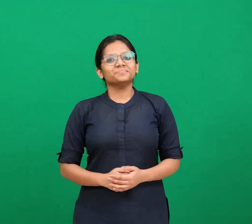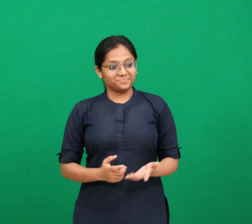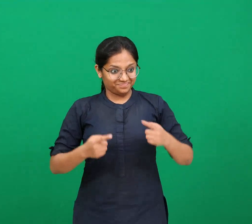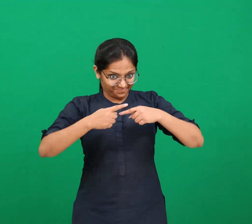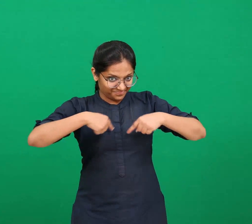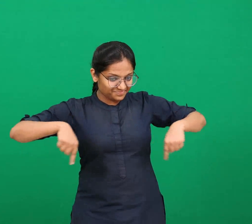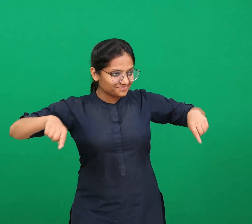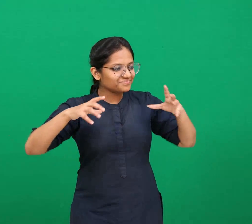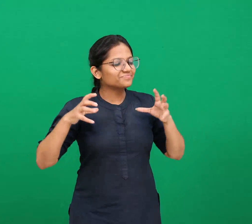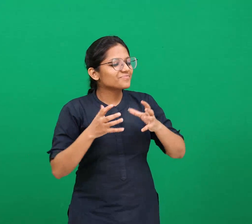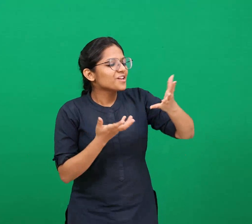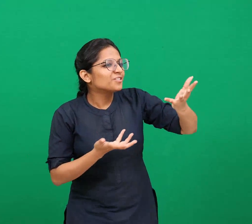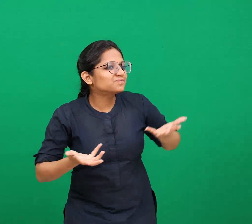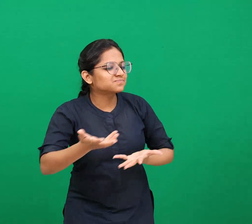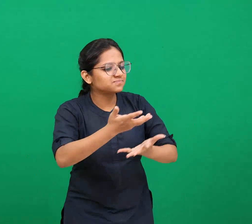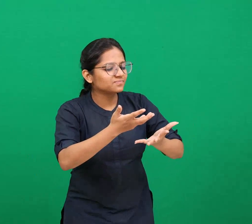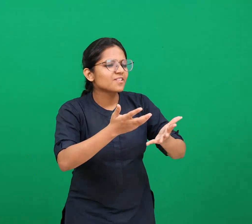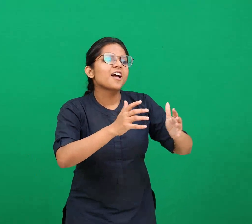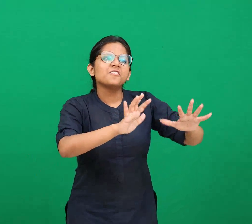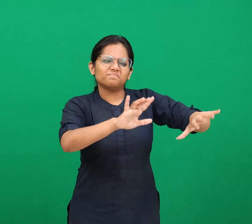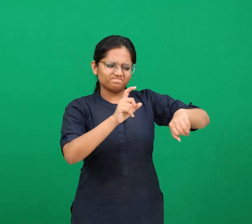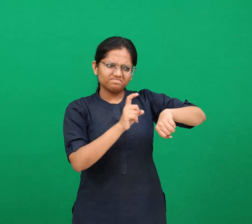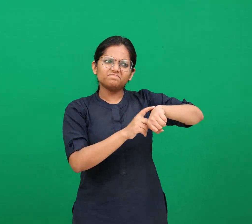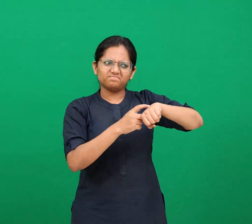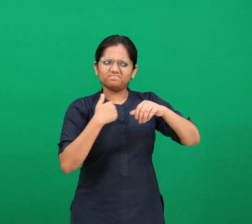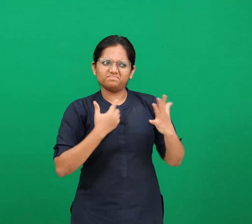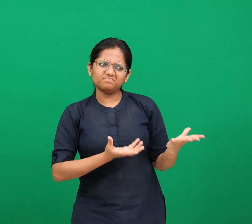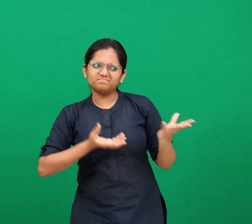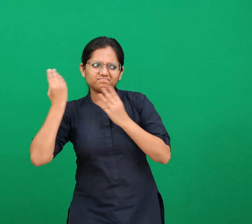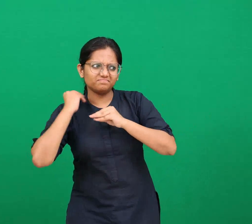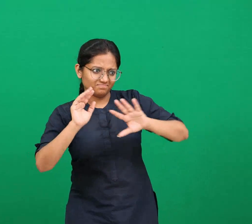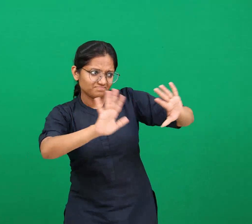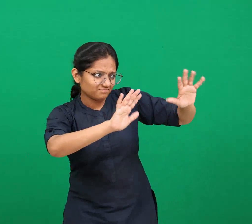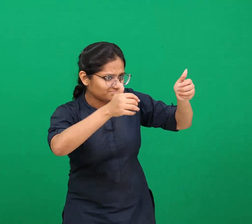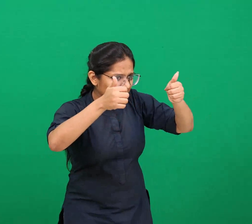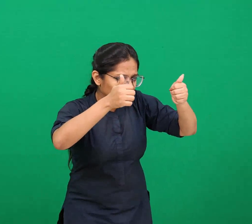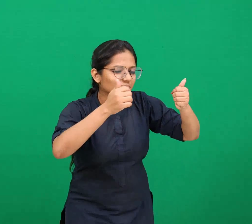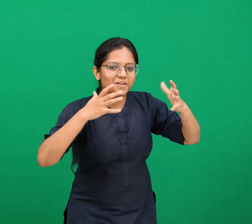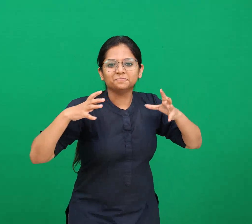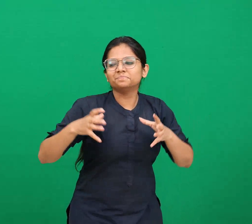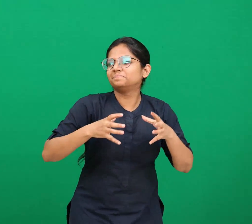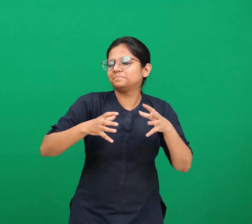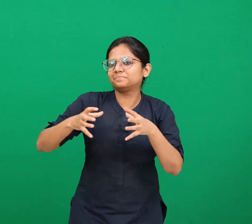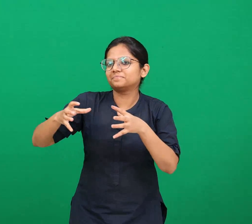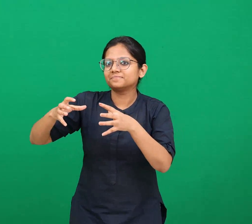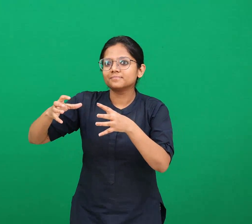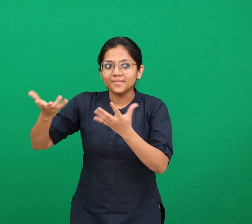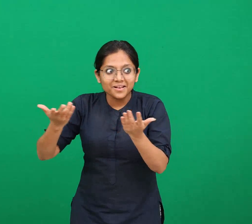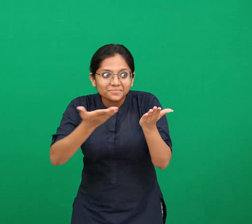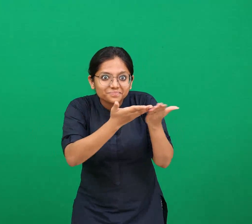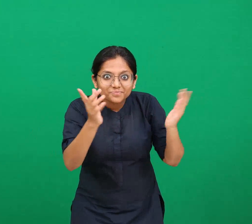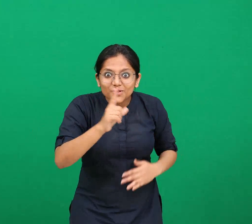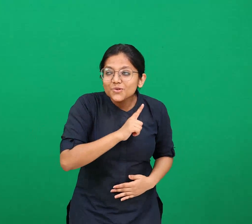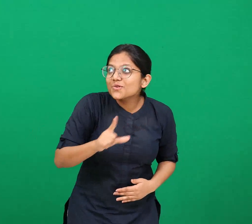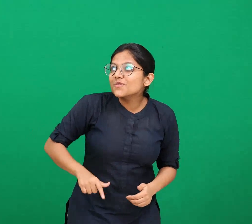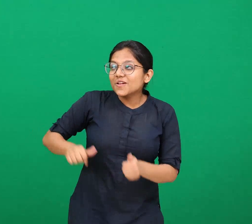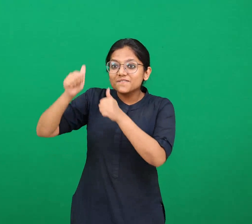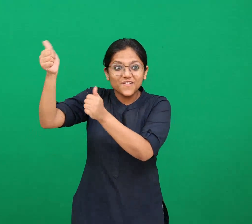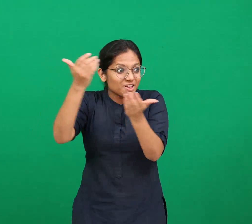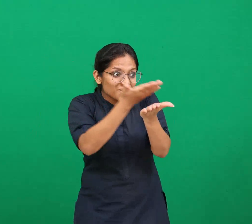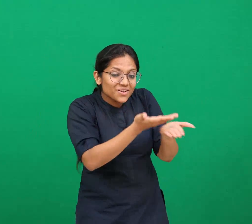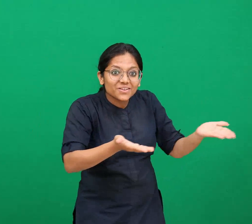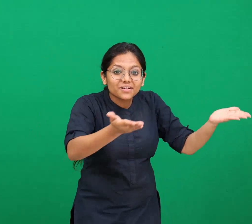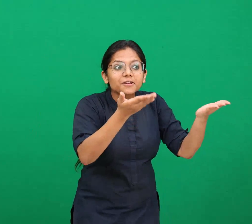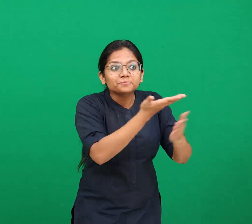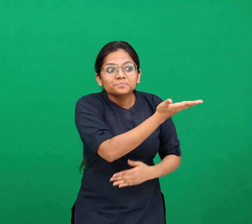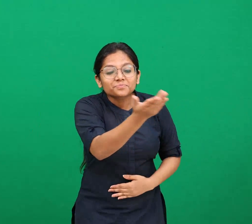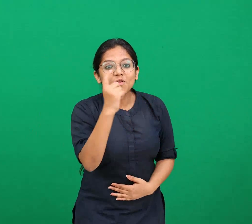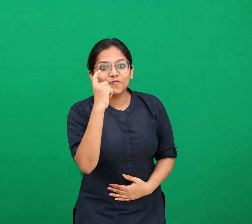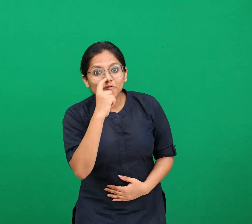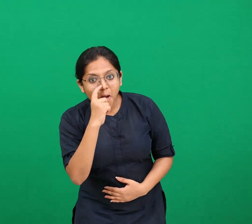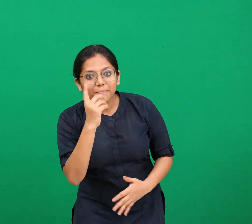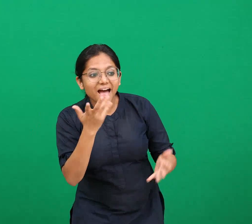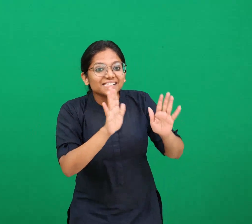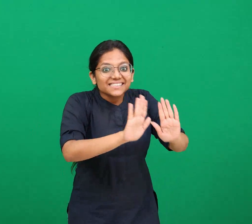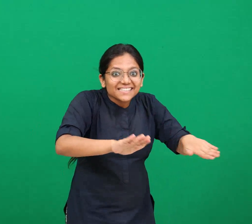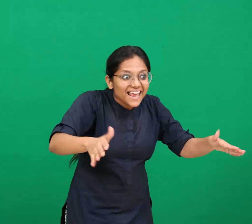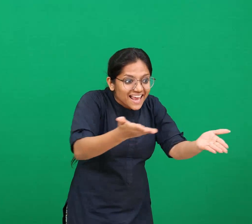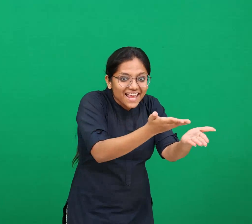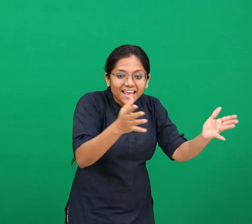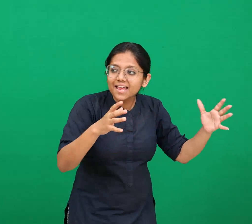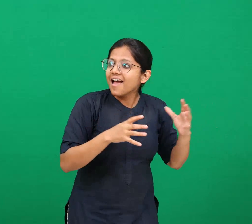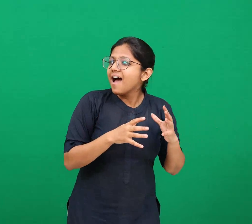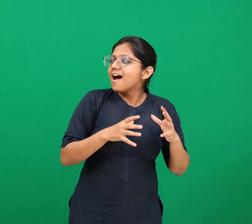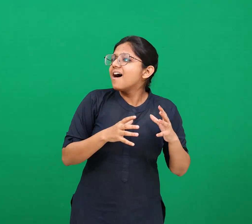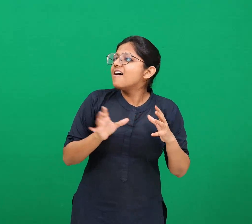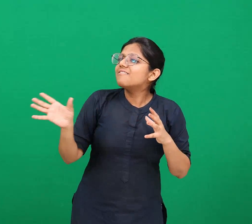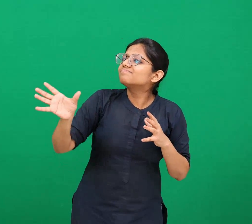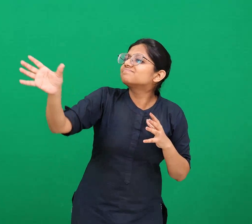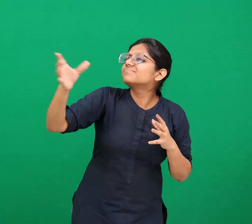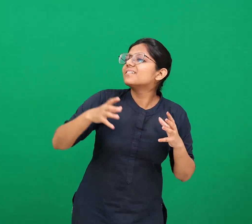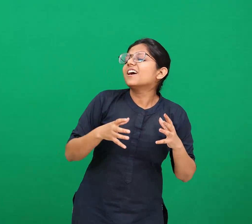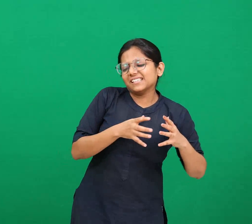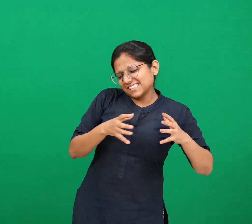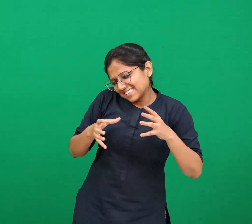But when our time there had ended, we set out on our journey.